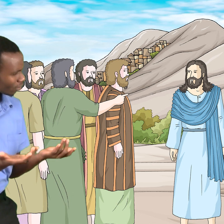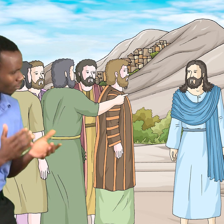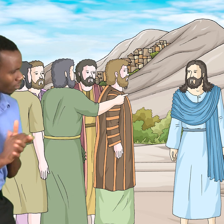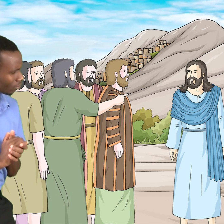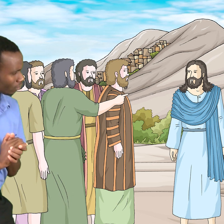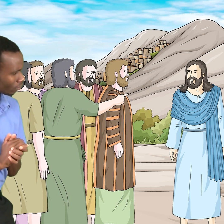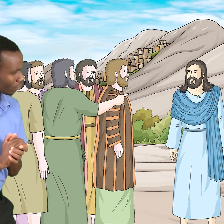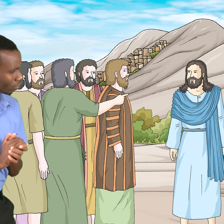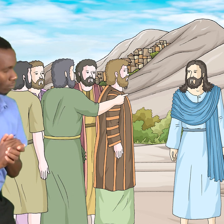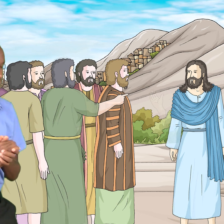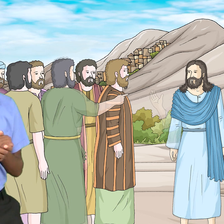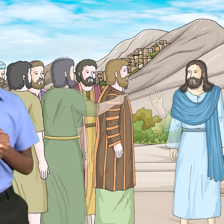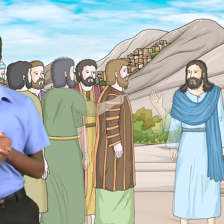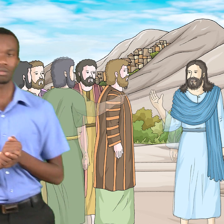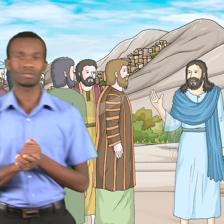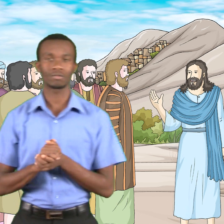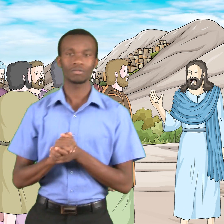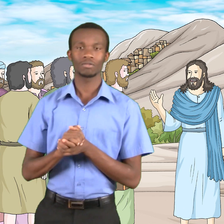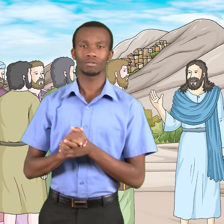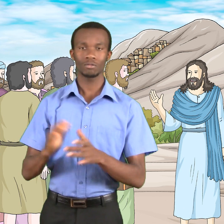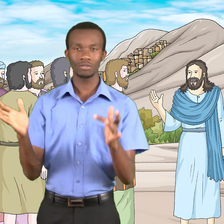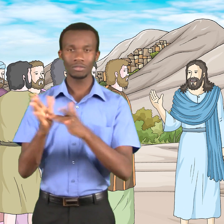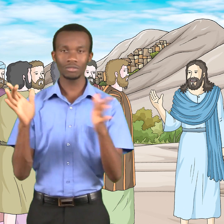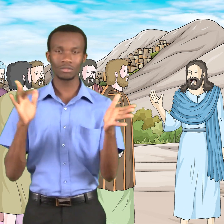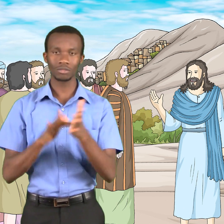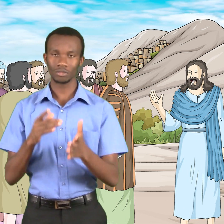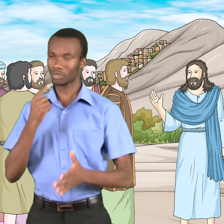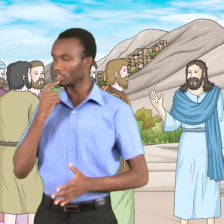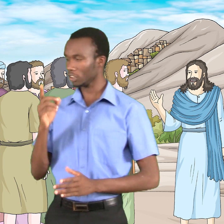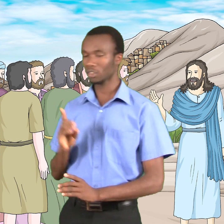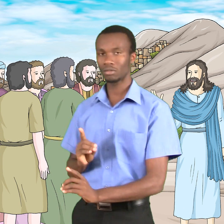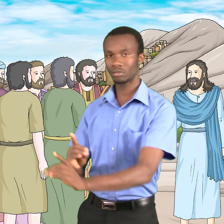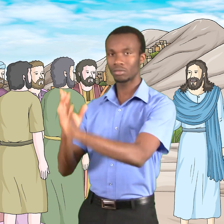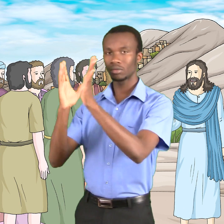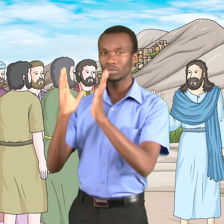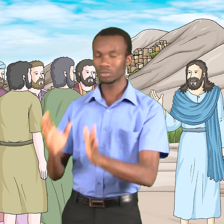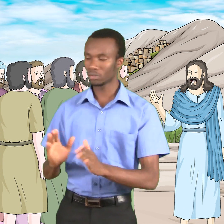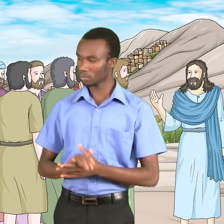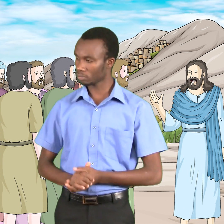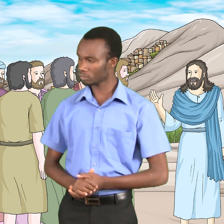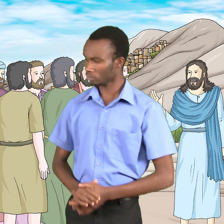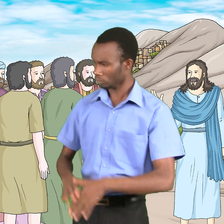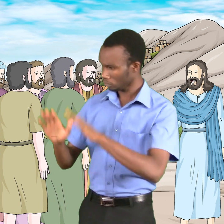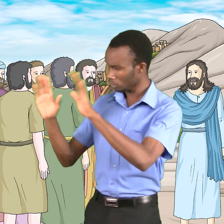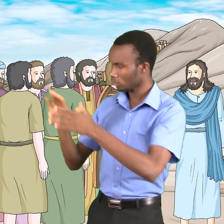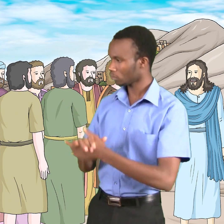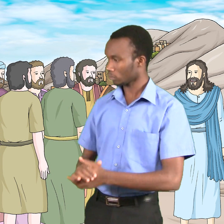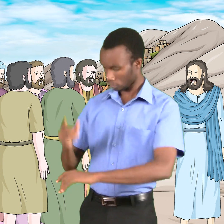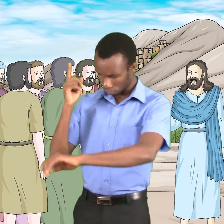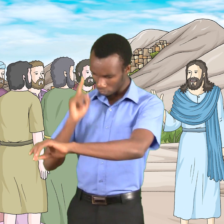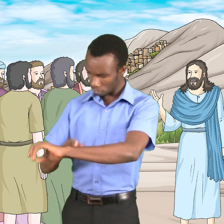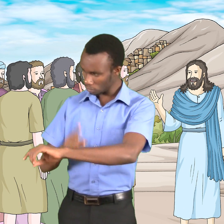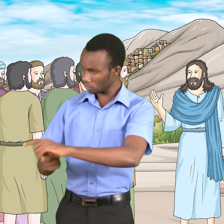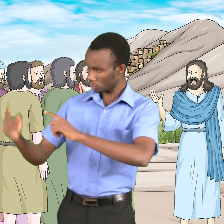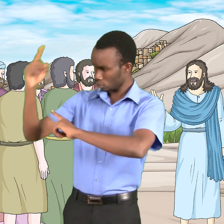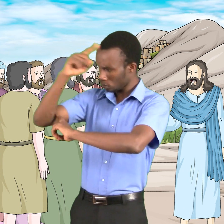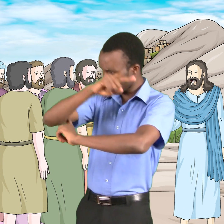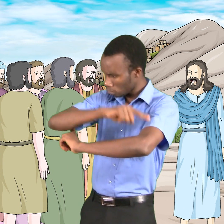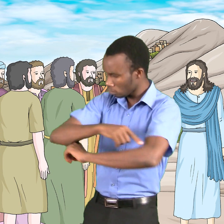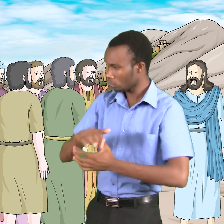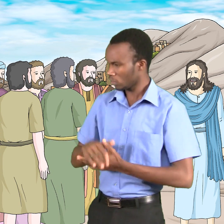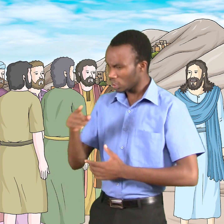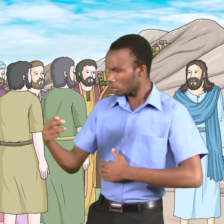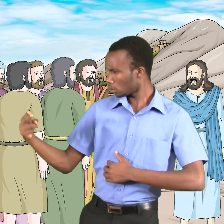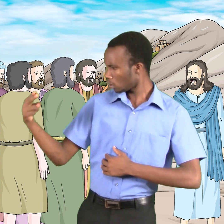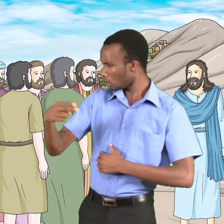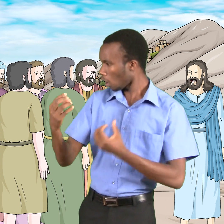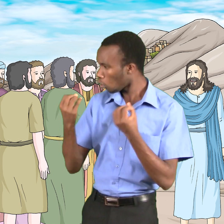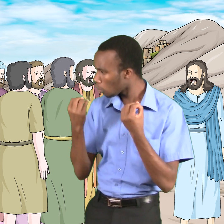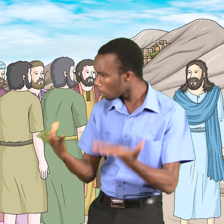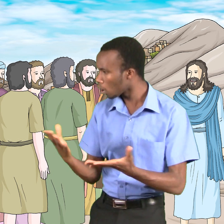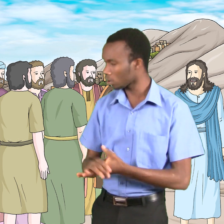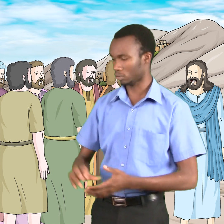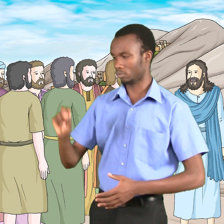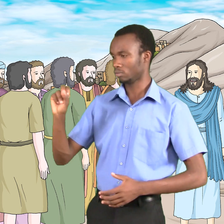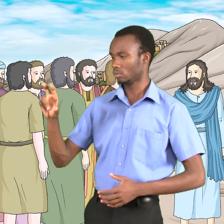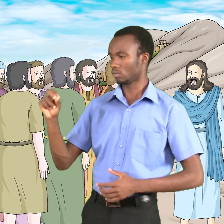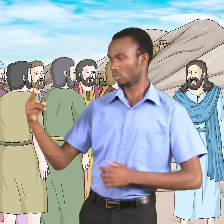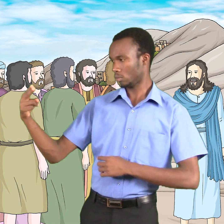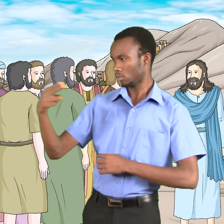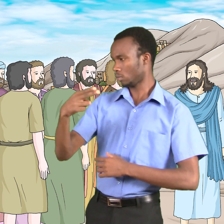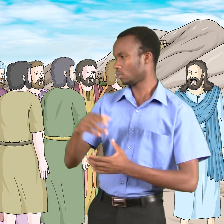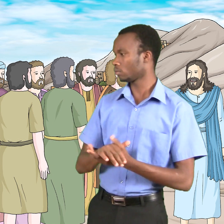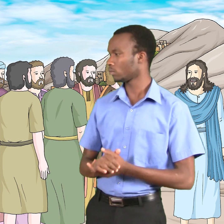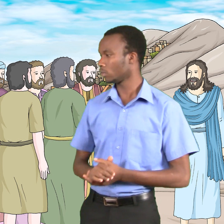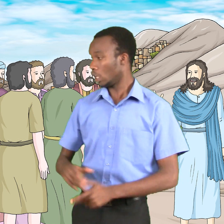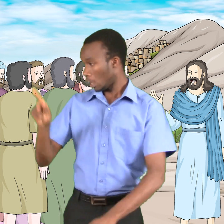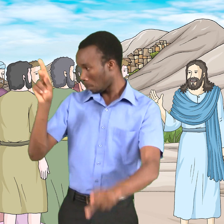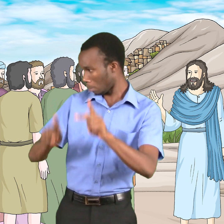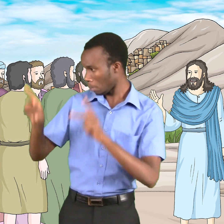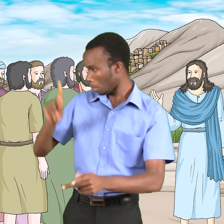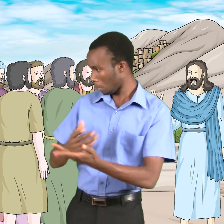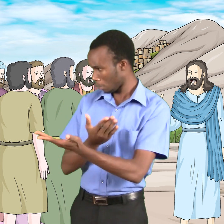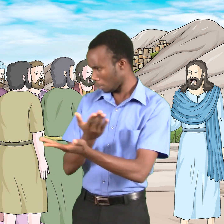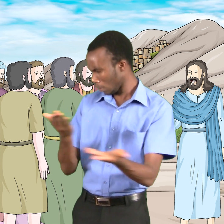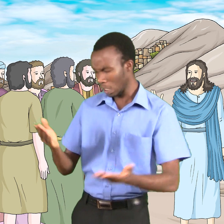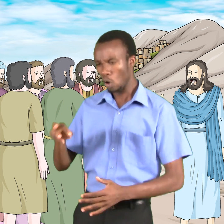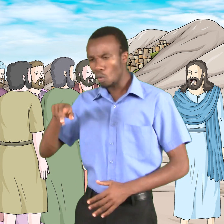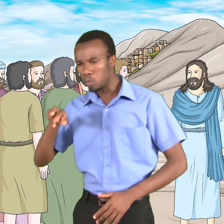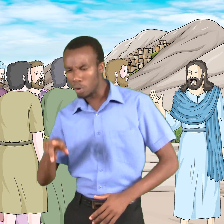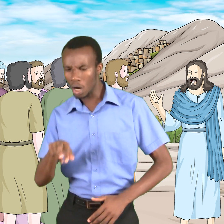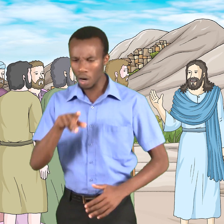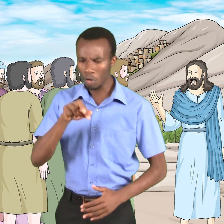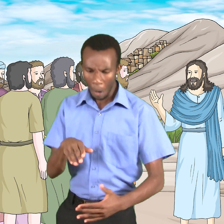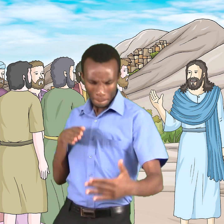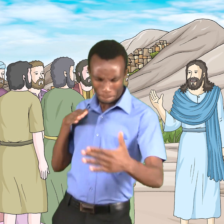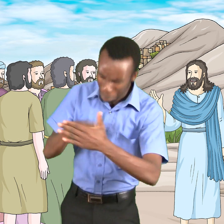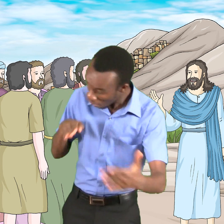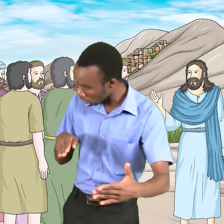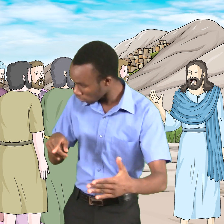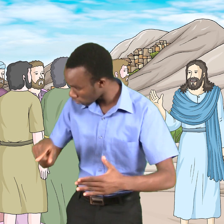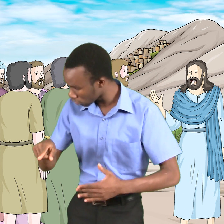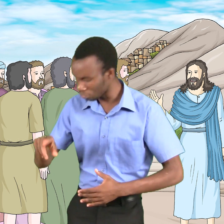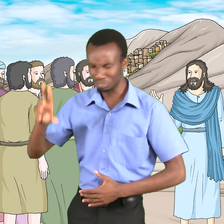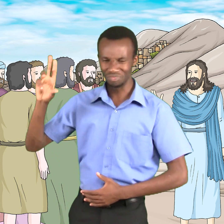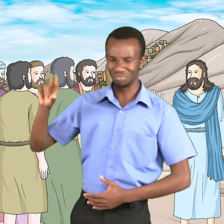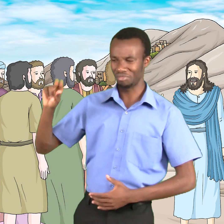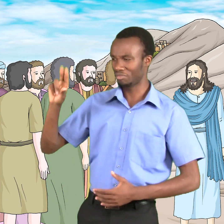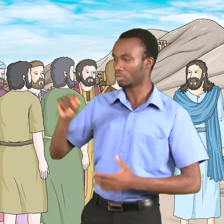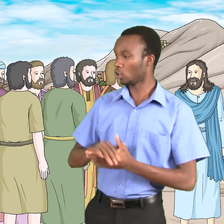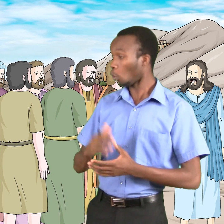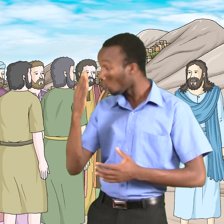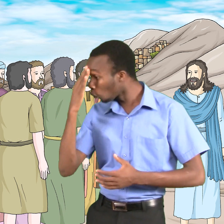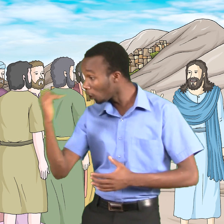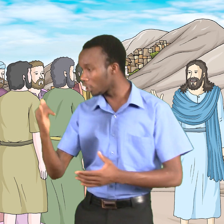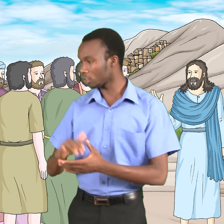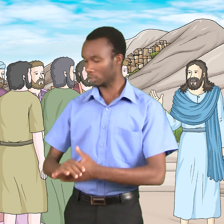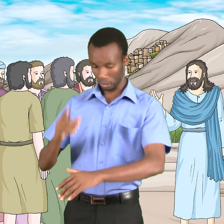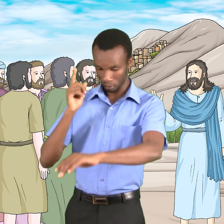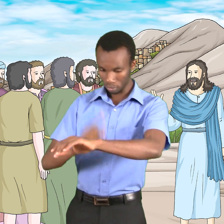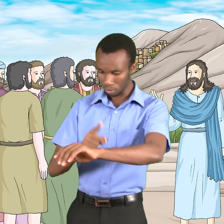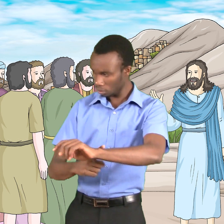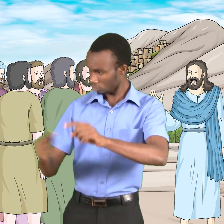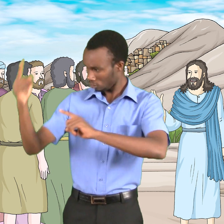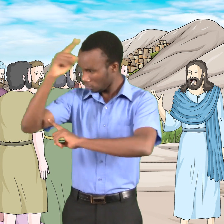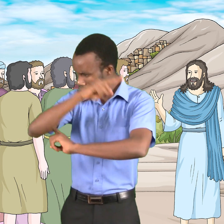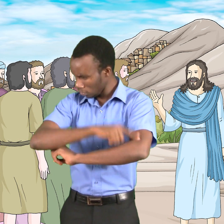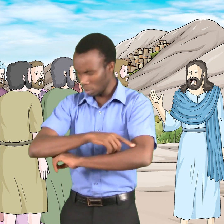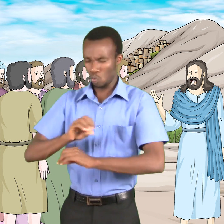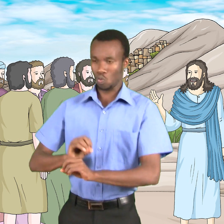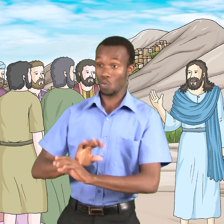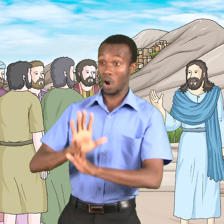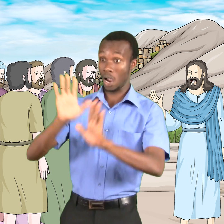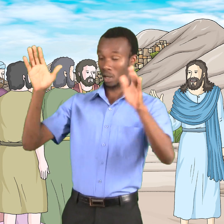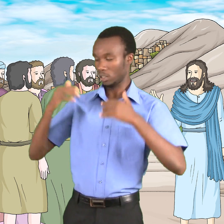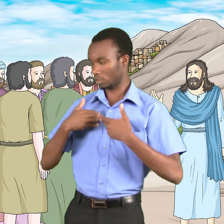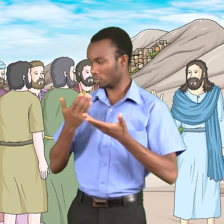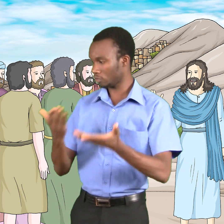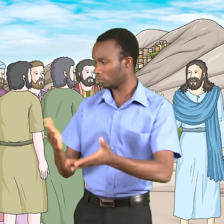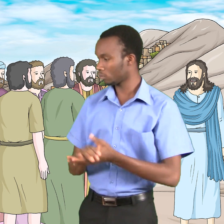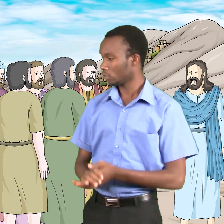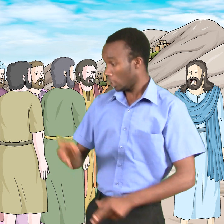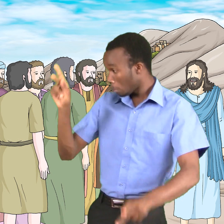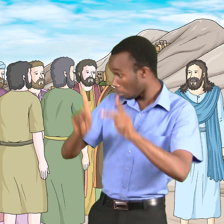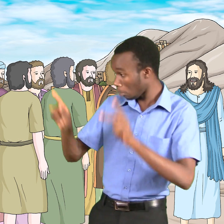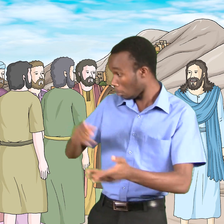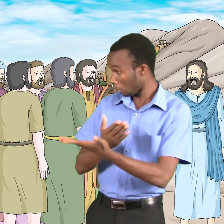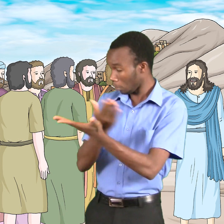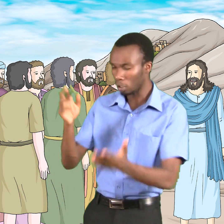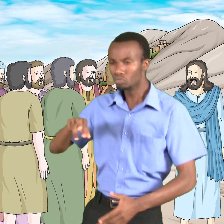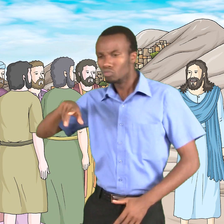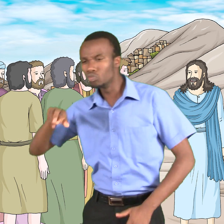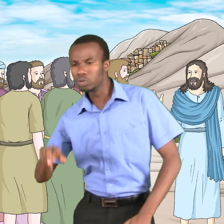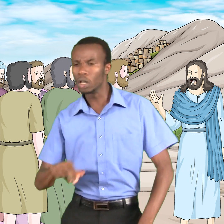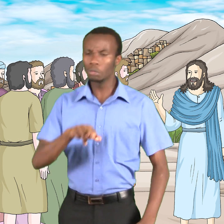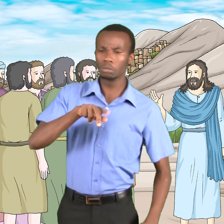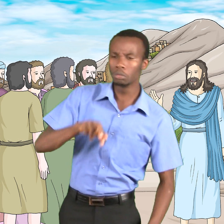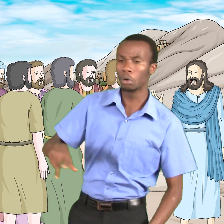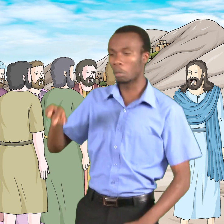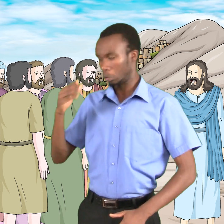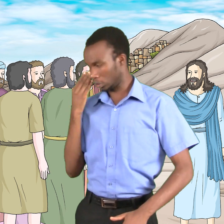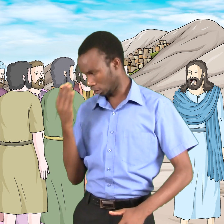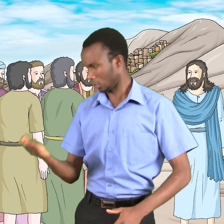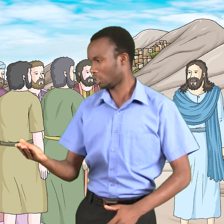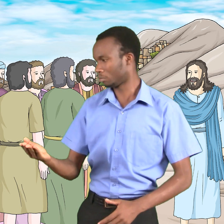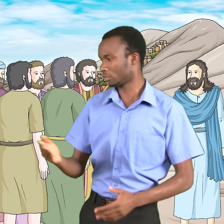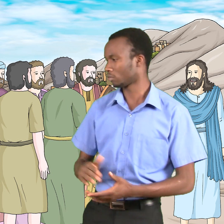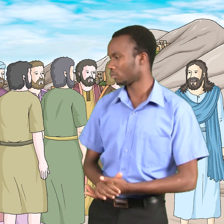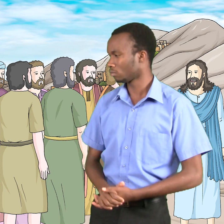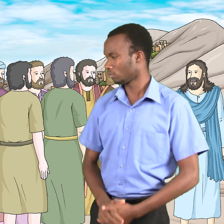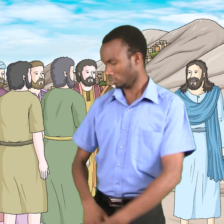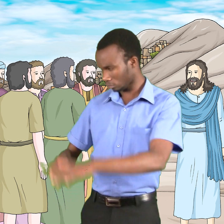If anyone walks in the daytime, he will not stumble, because he sees by the light of this world.